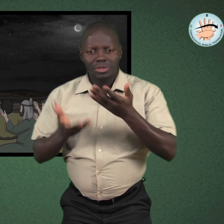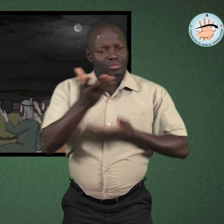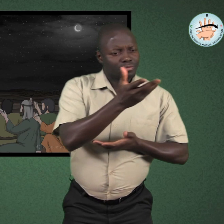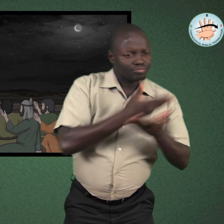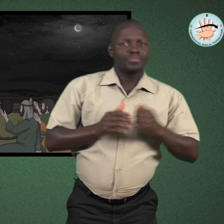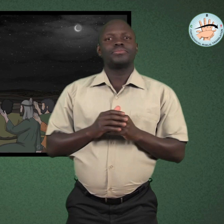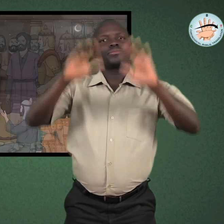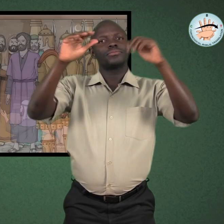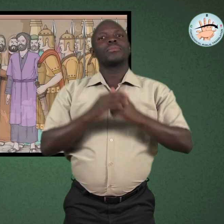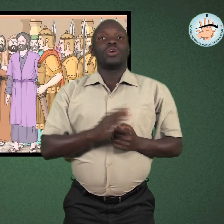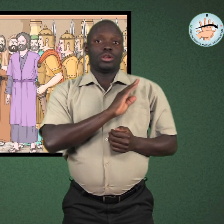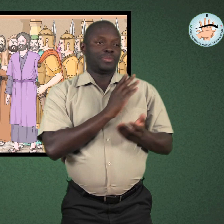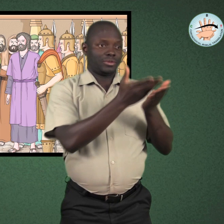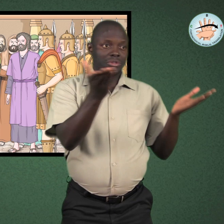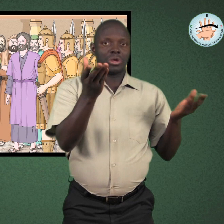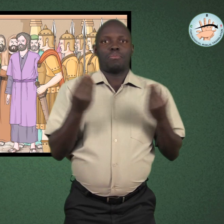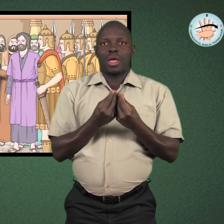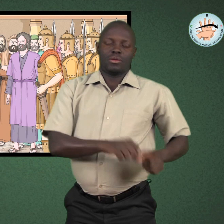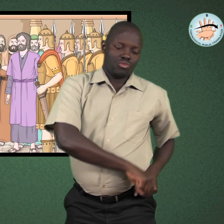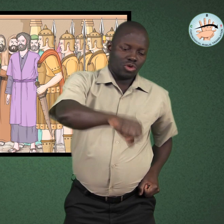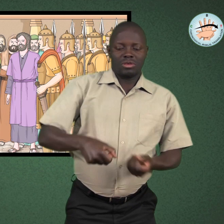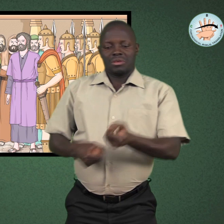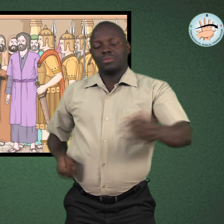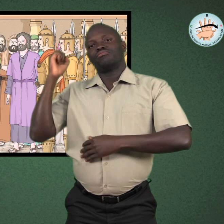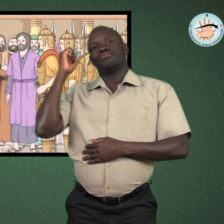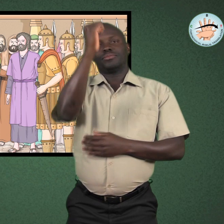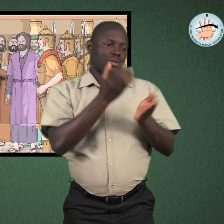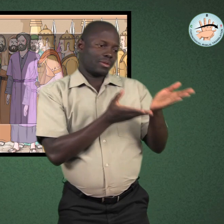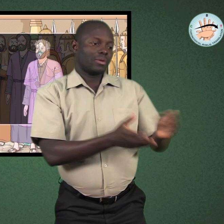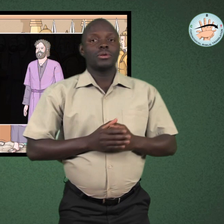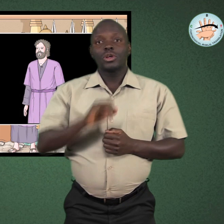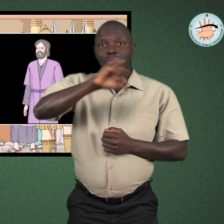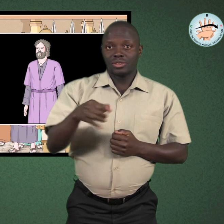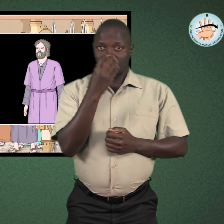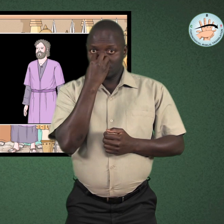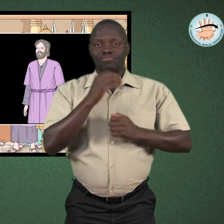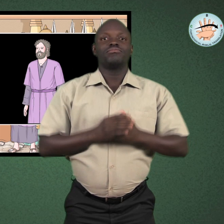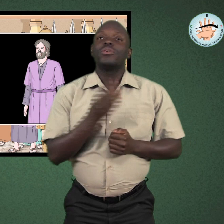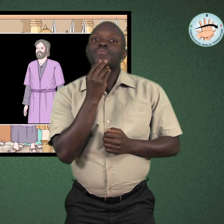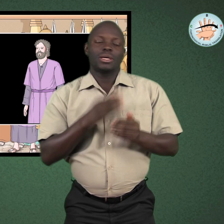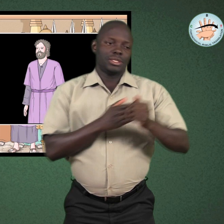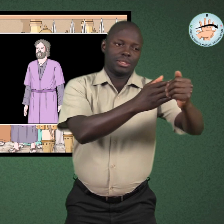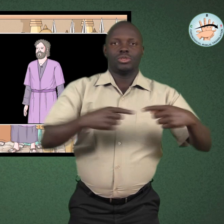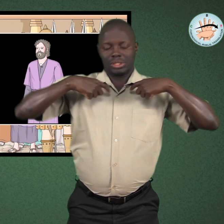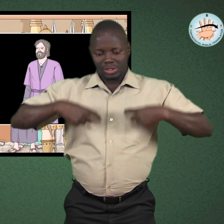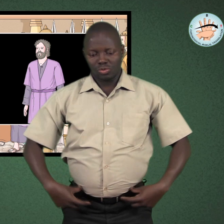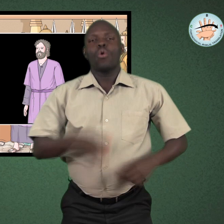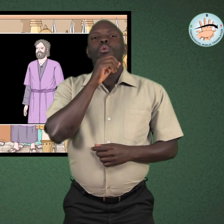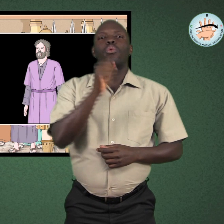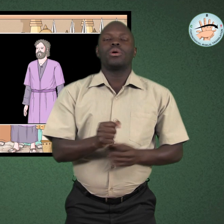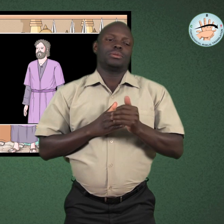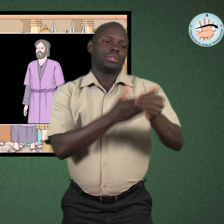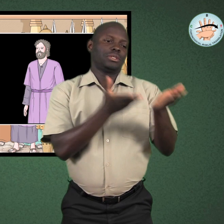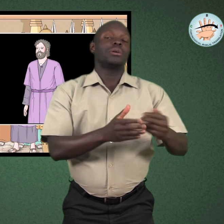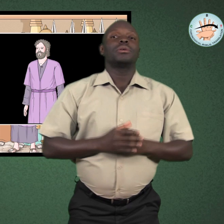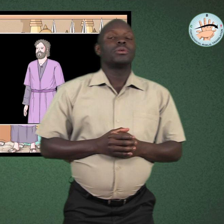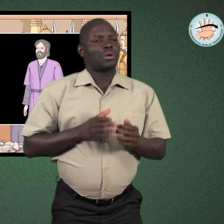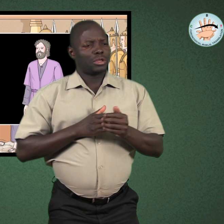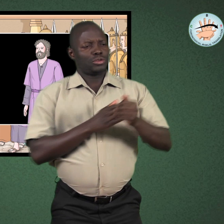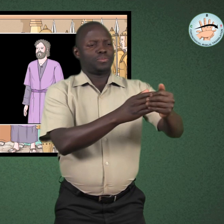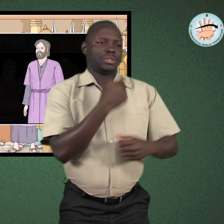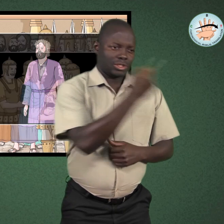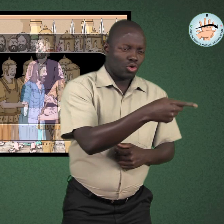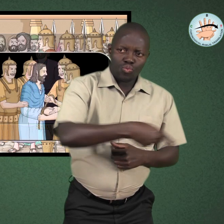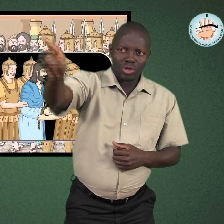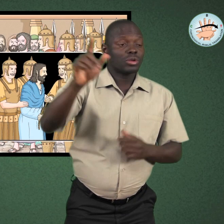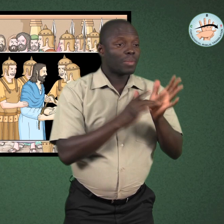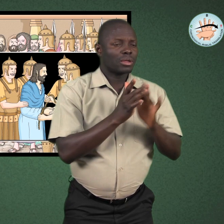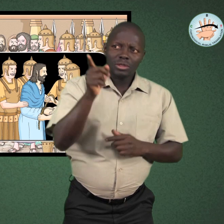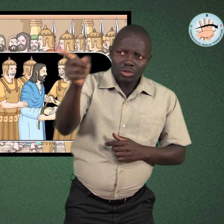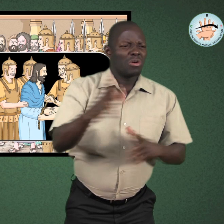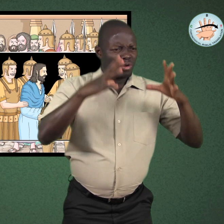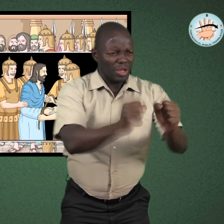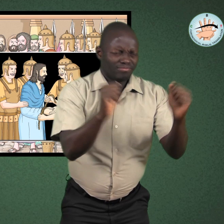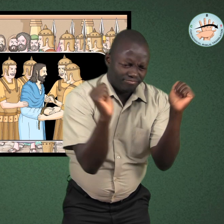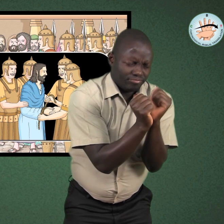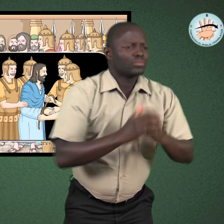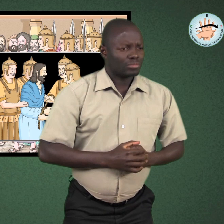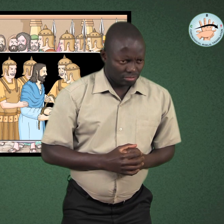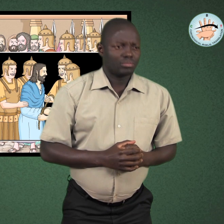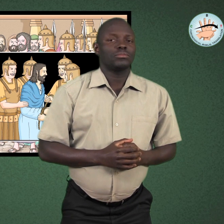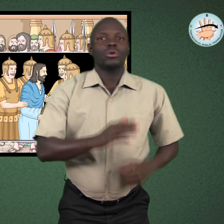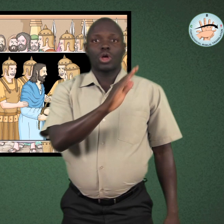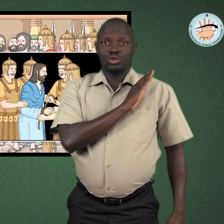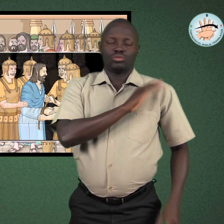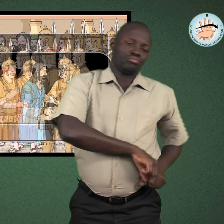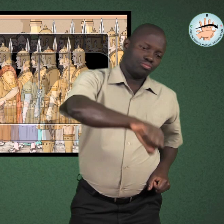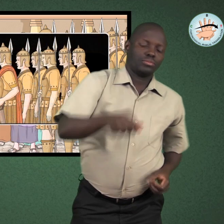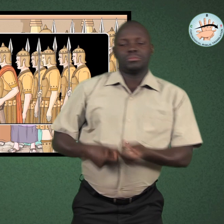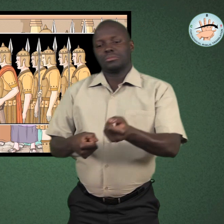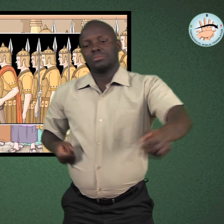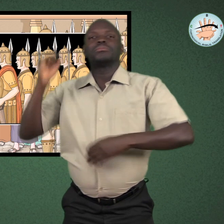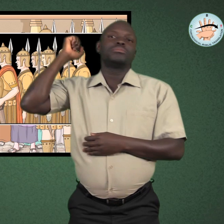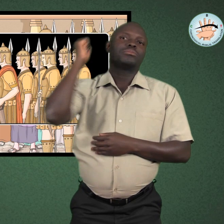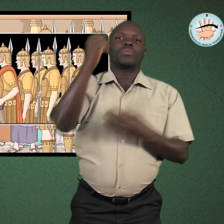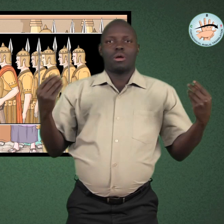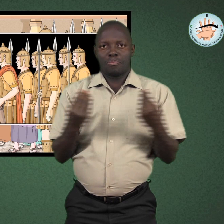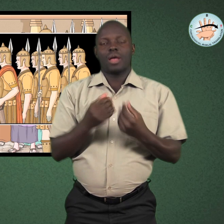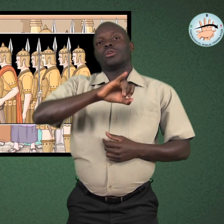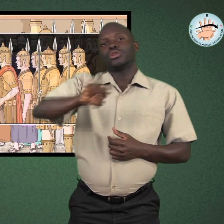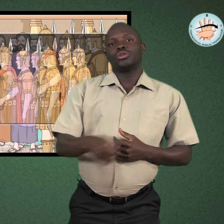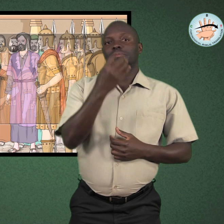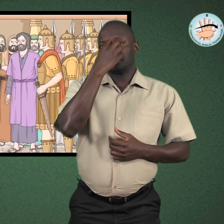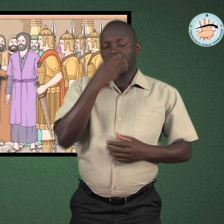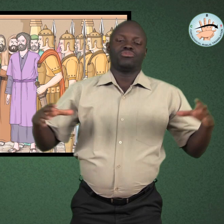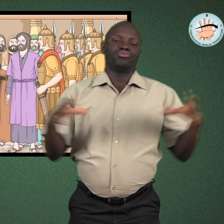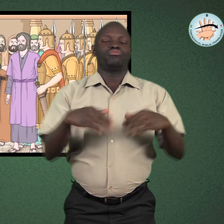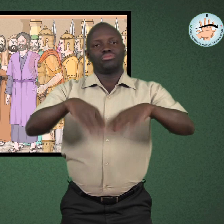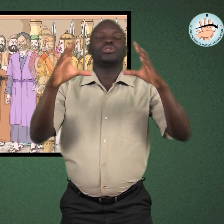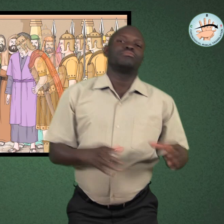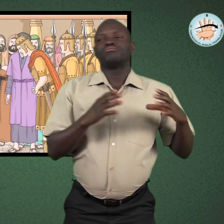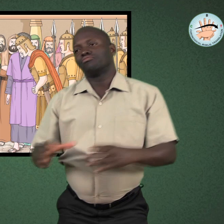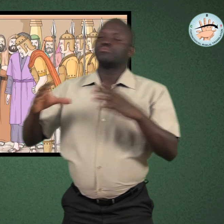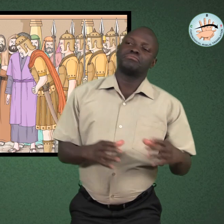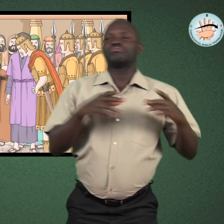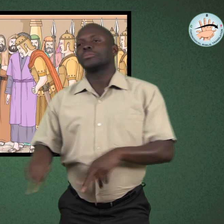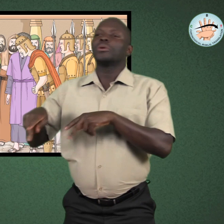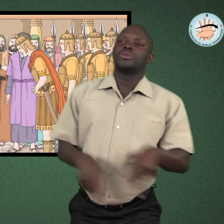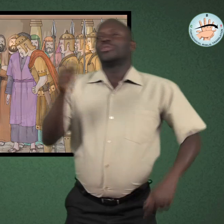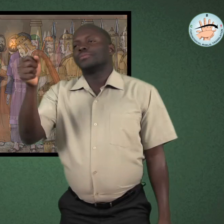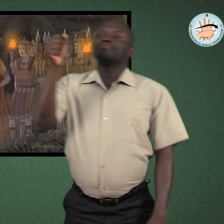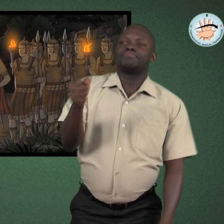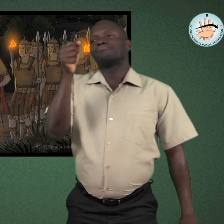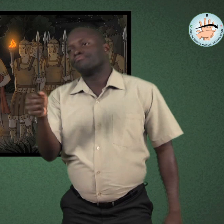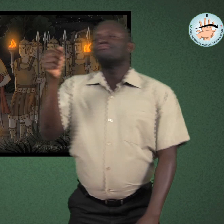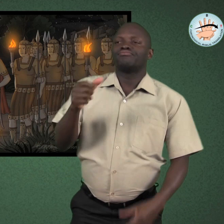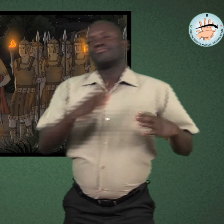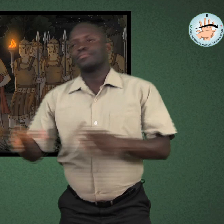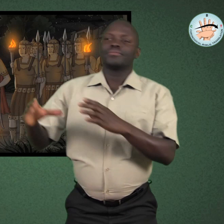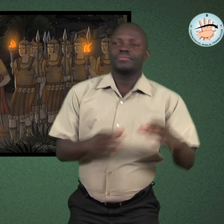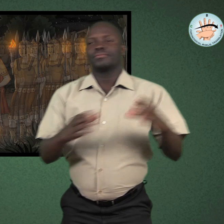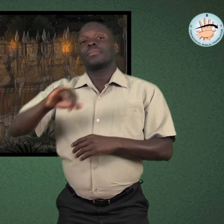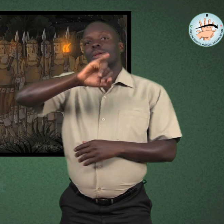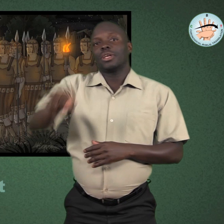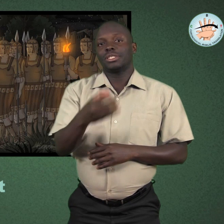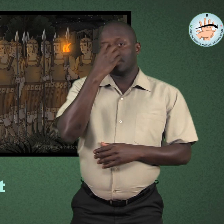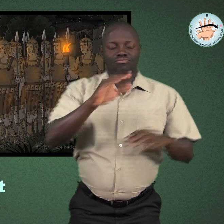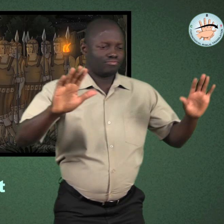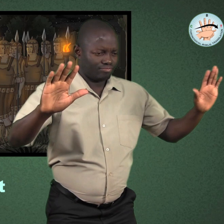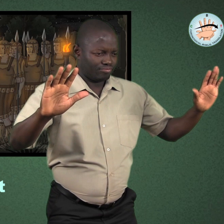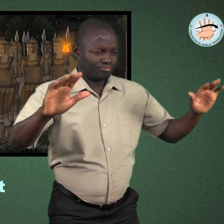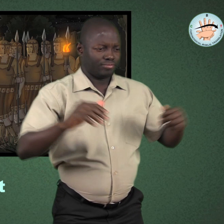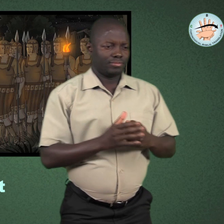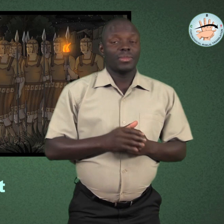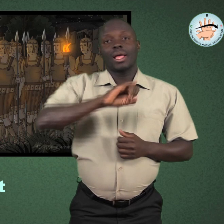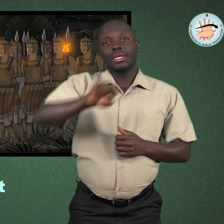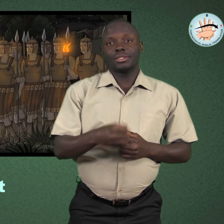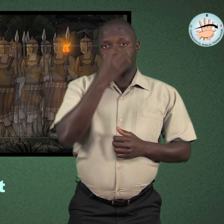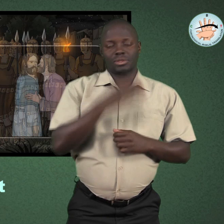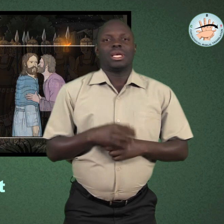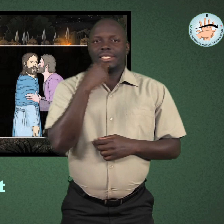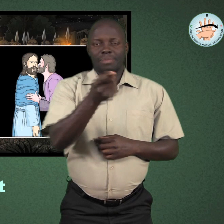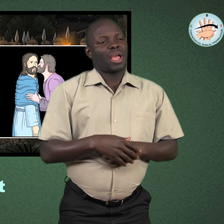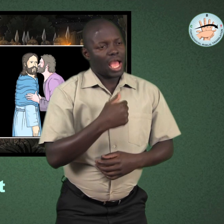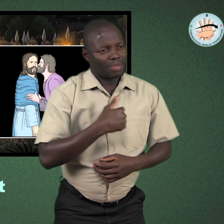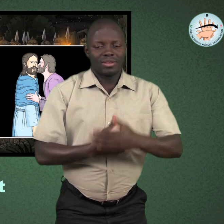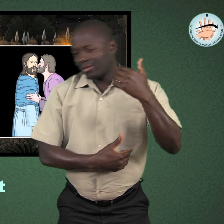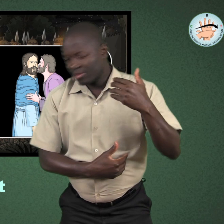While Jesus was still speaking, Judas, one of the Twelve, arrived, accompanied by a large crowd armed with swords and clubs, sent from the chief priests and elders of the people.